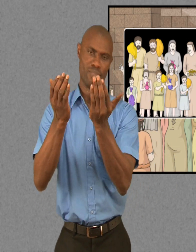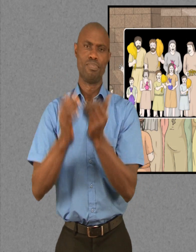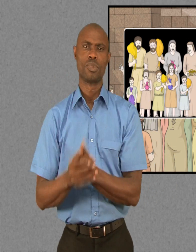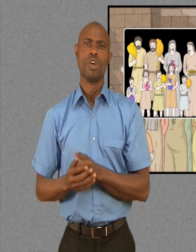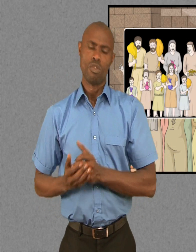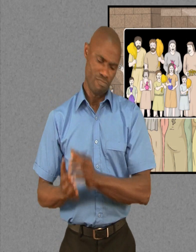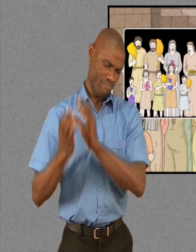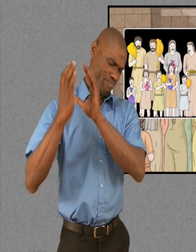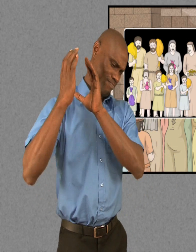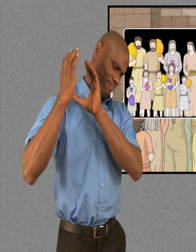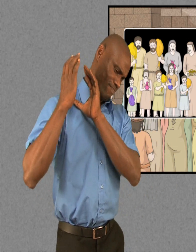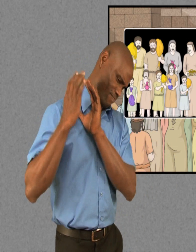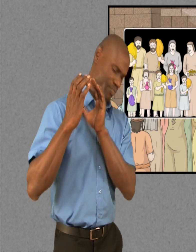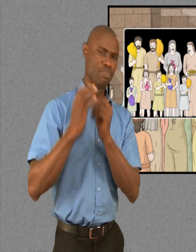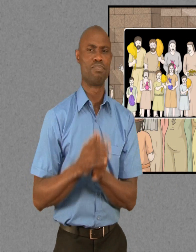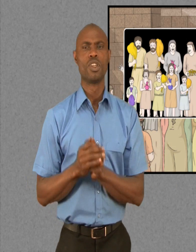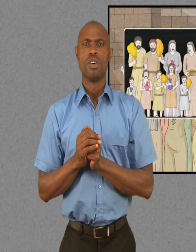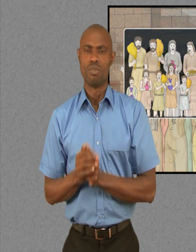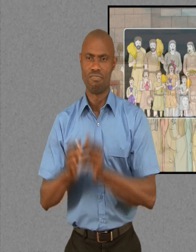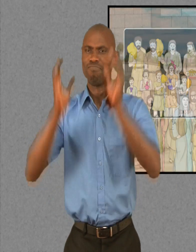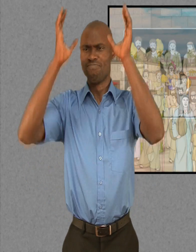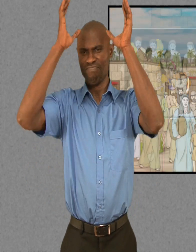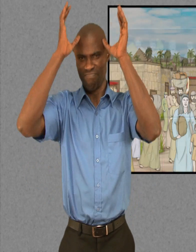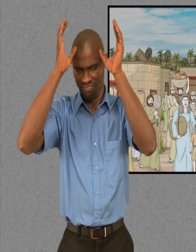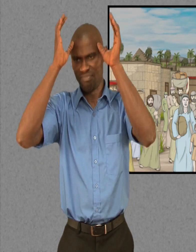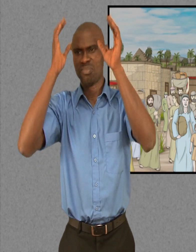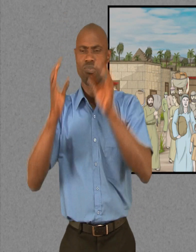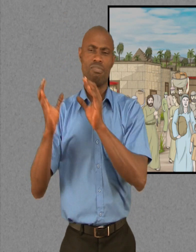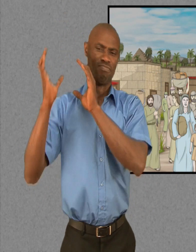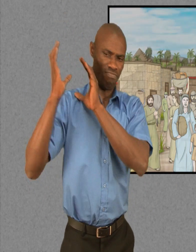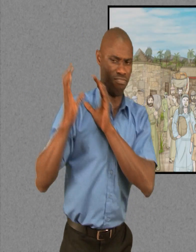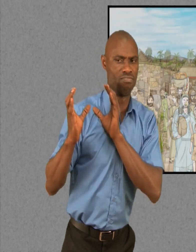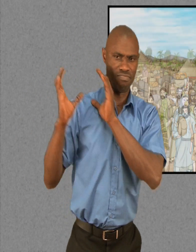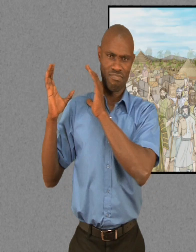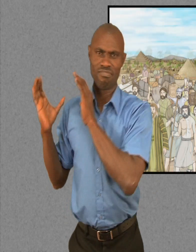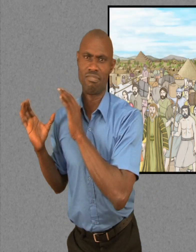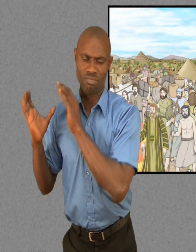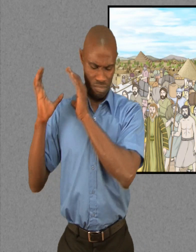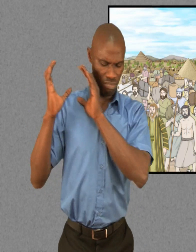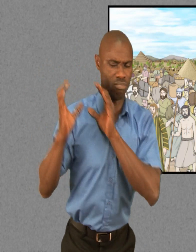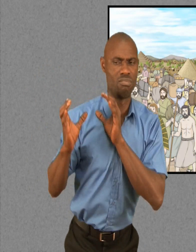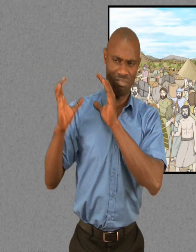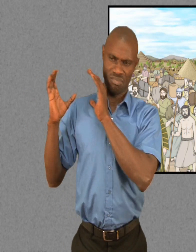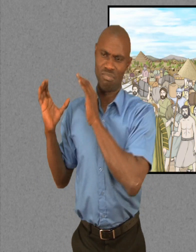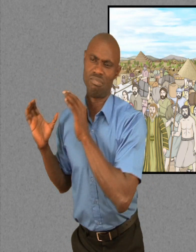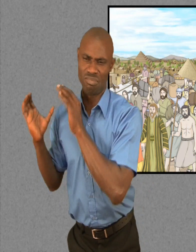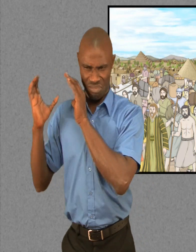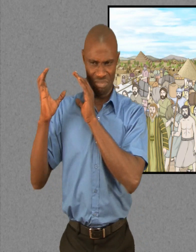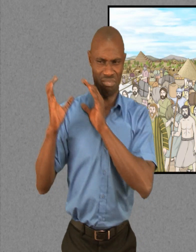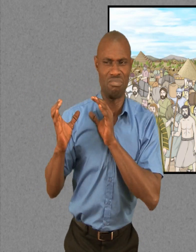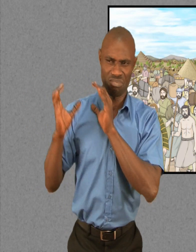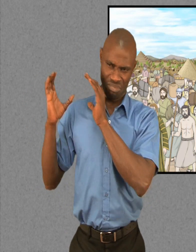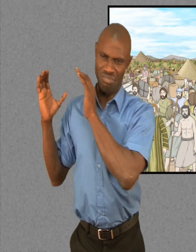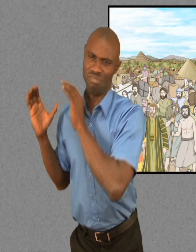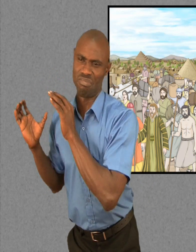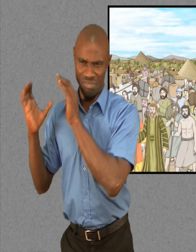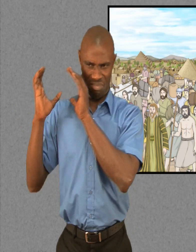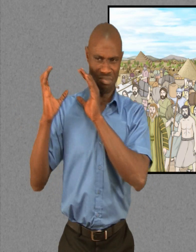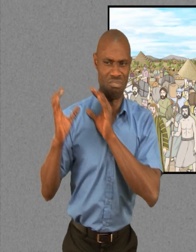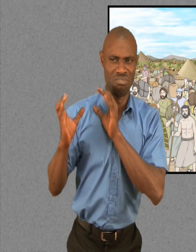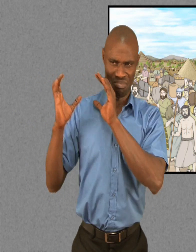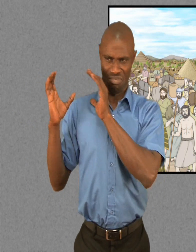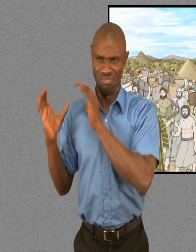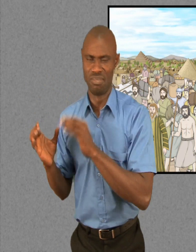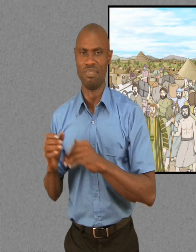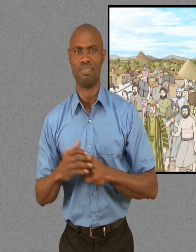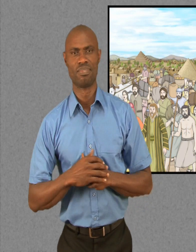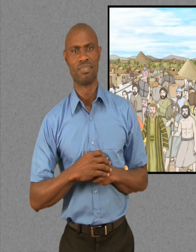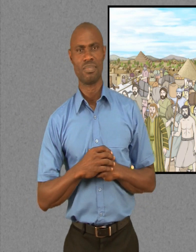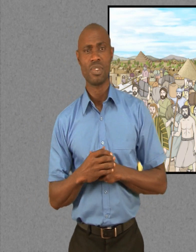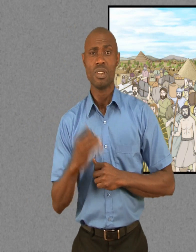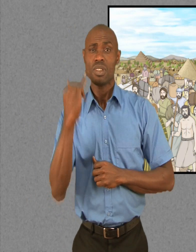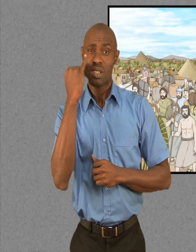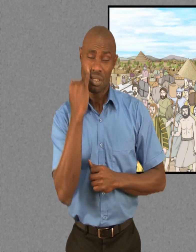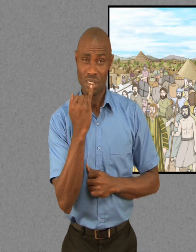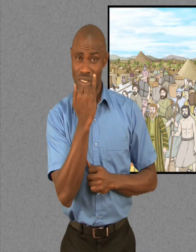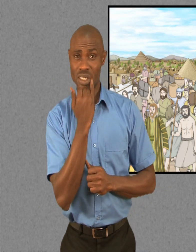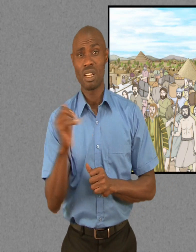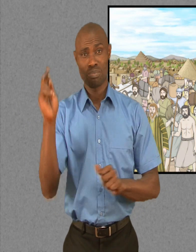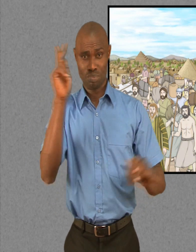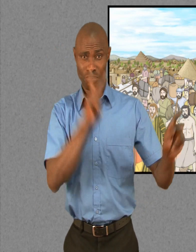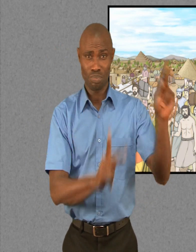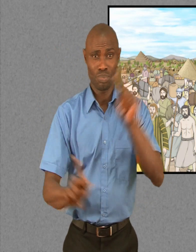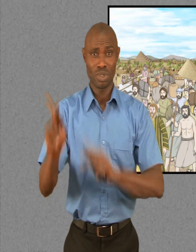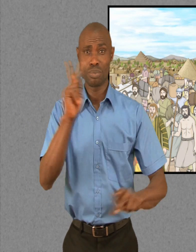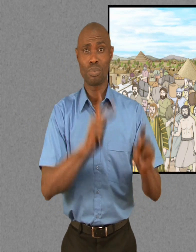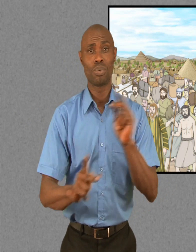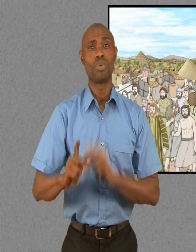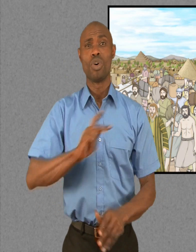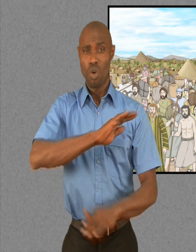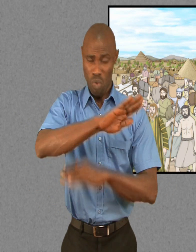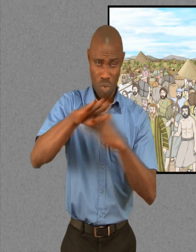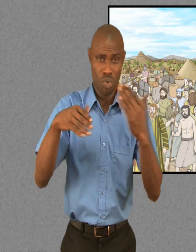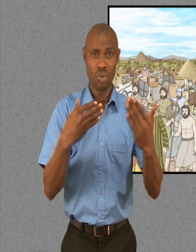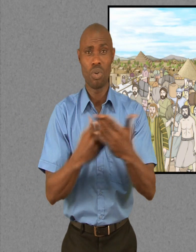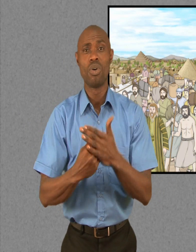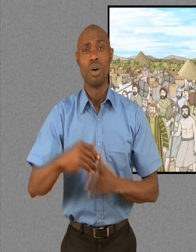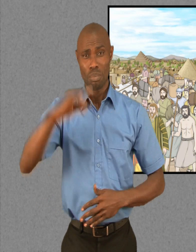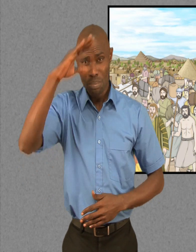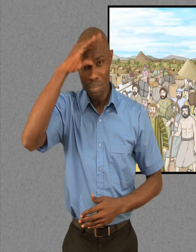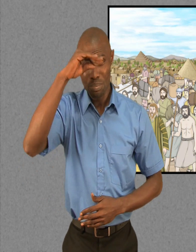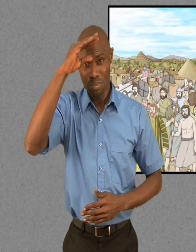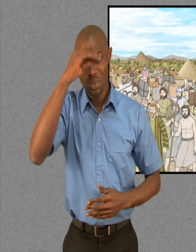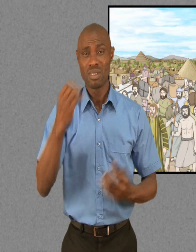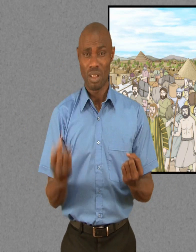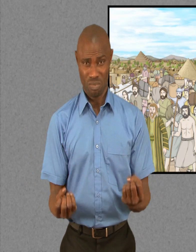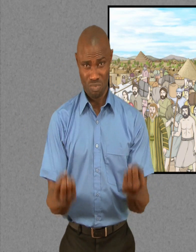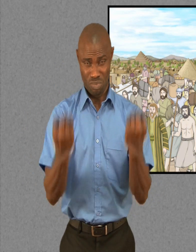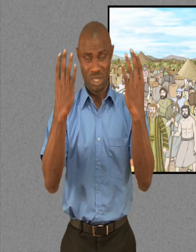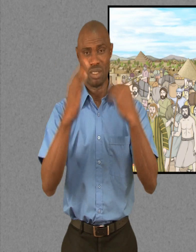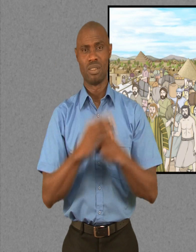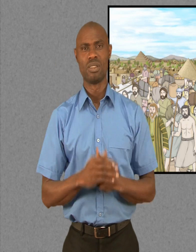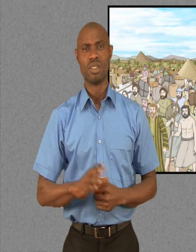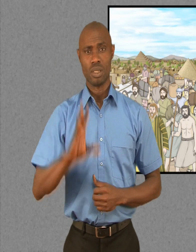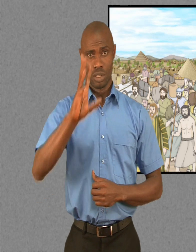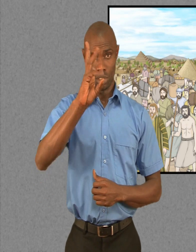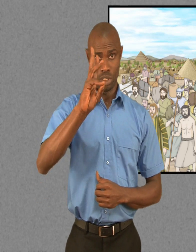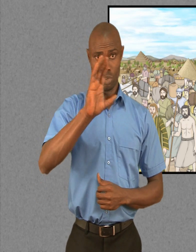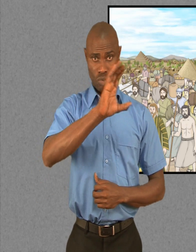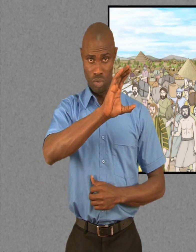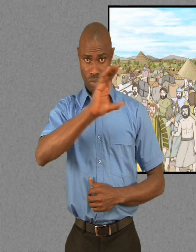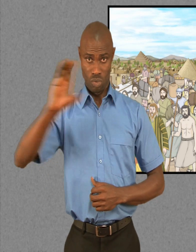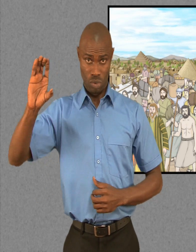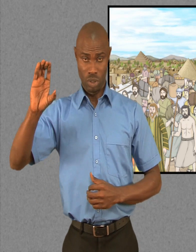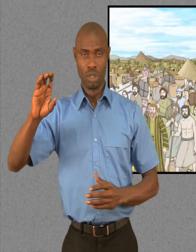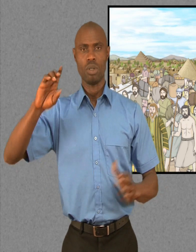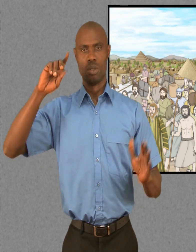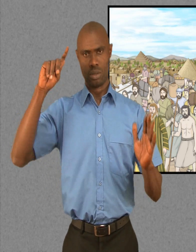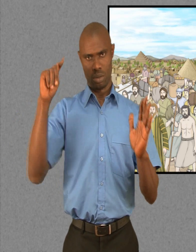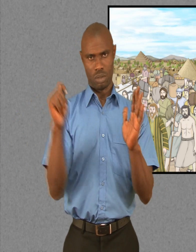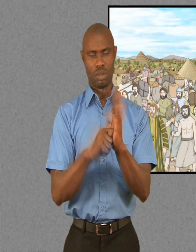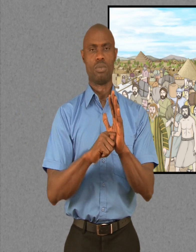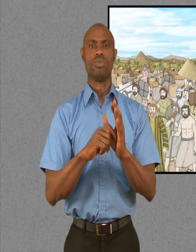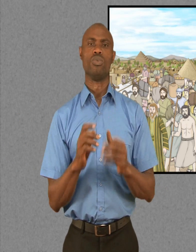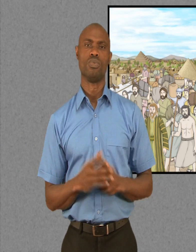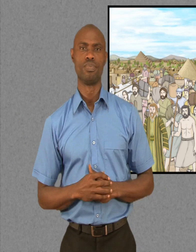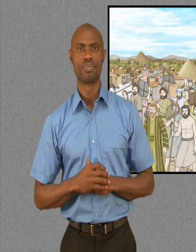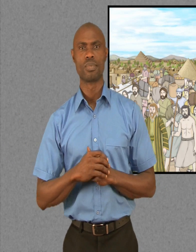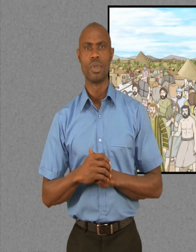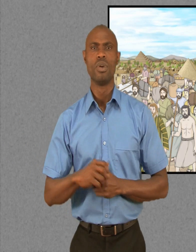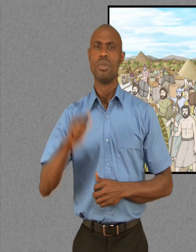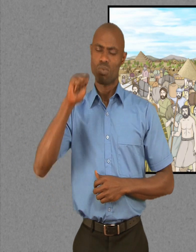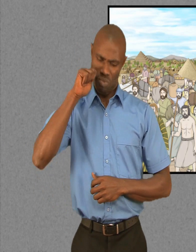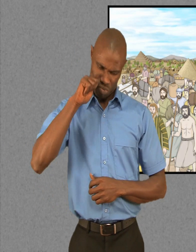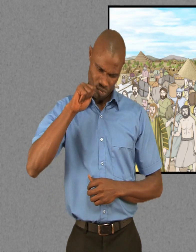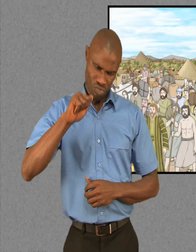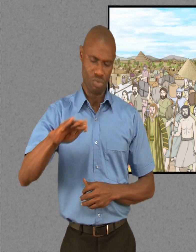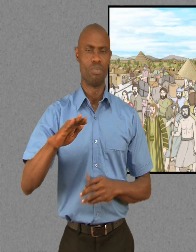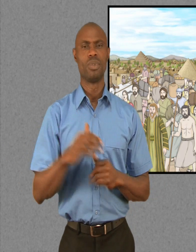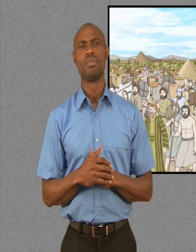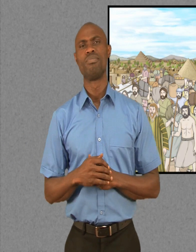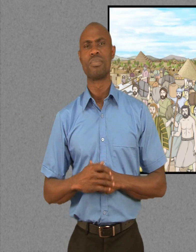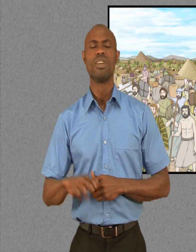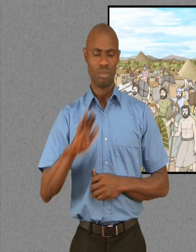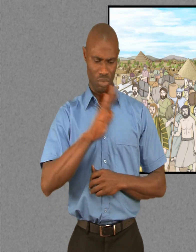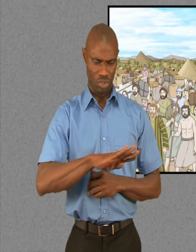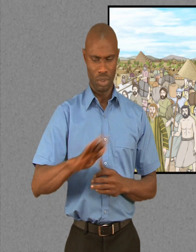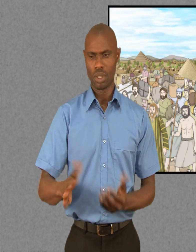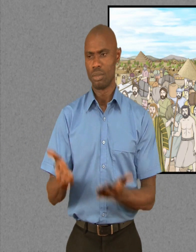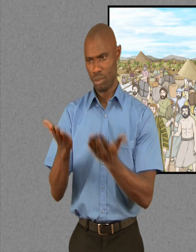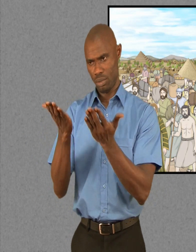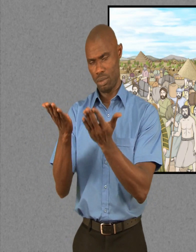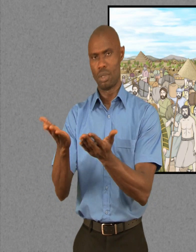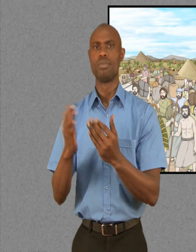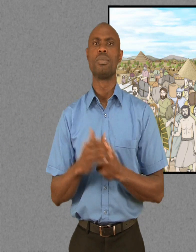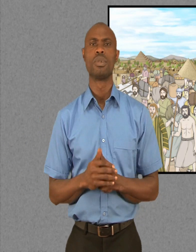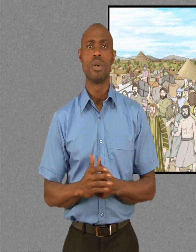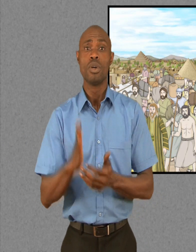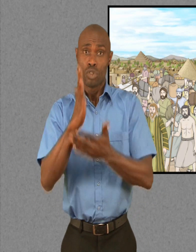The Israelites journeyed from Rameses to Succoth with about 600,000 men on foot, besides women and children. And a mixed multitude also went up with them, along with great droves of livestock, both flocks and herds.